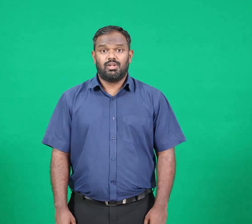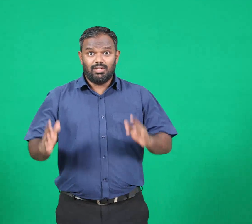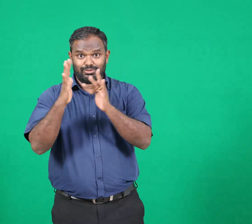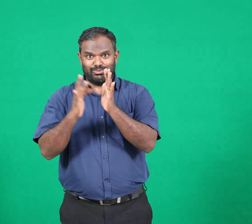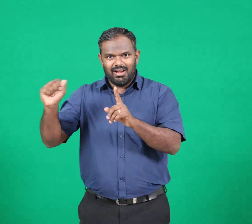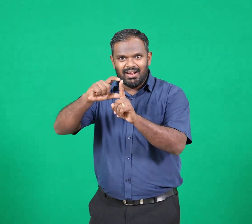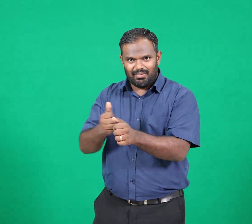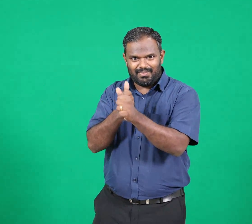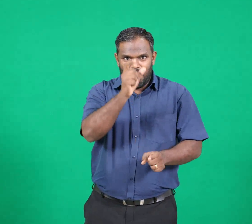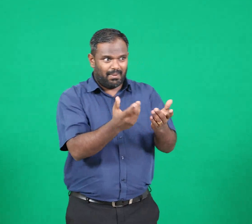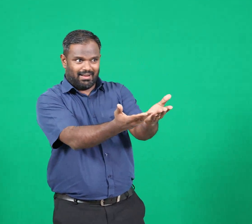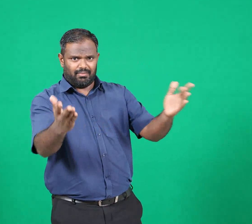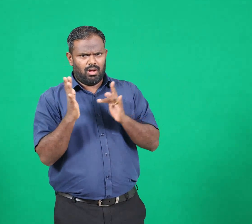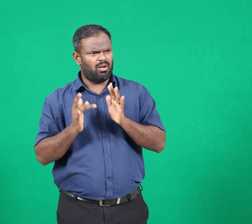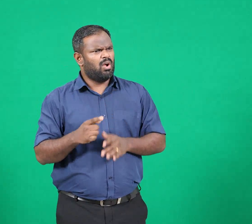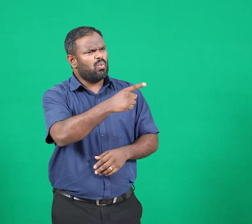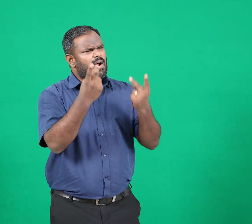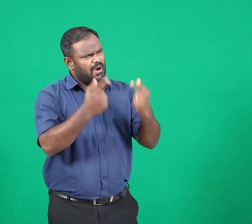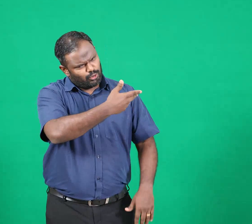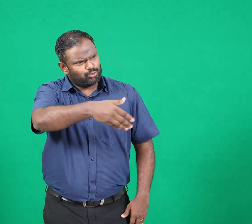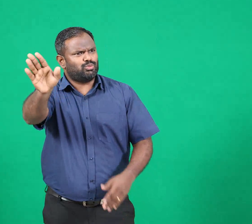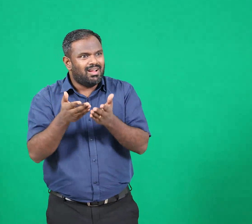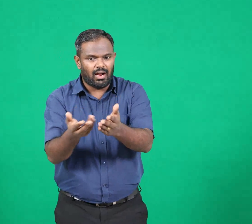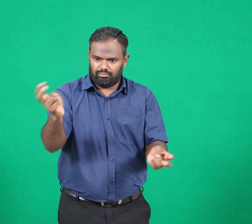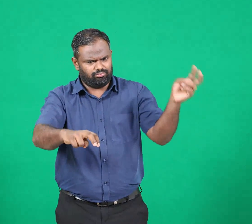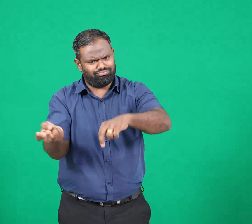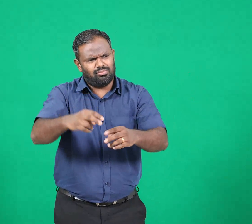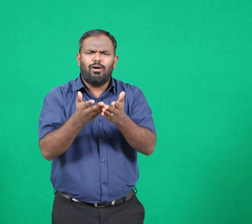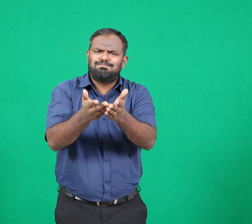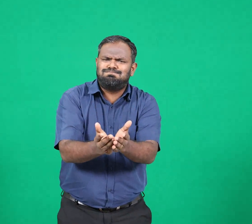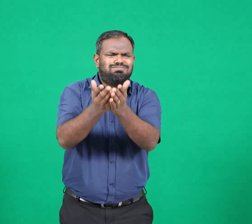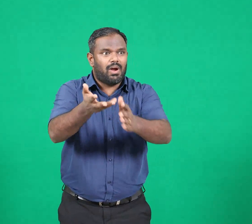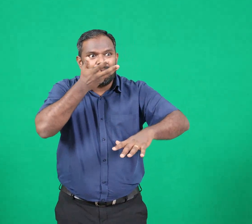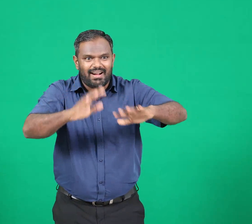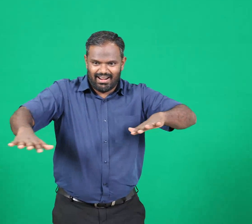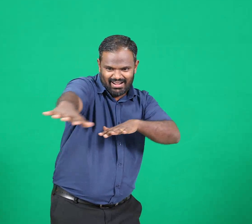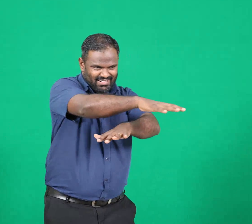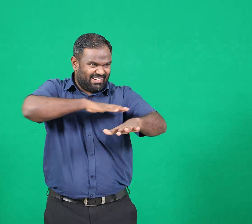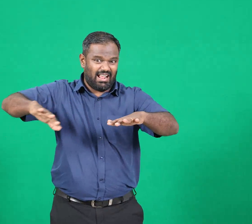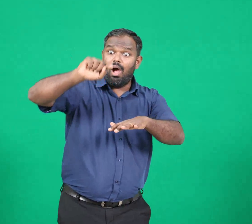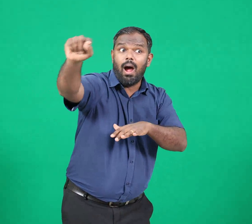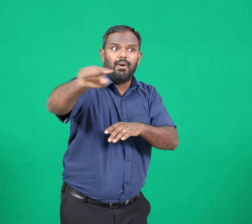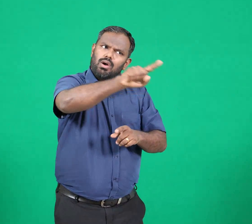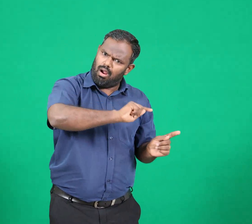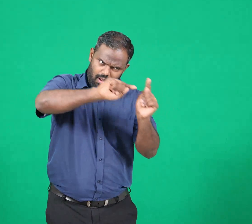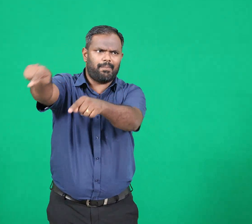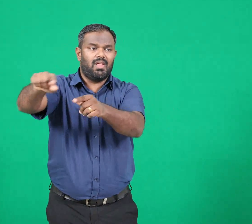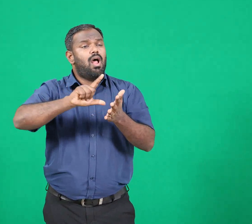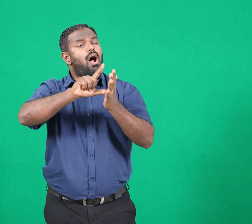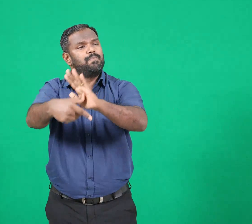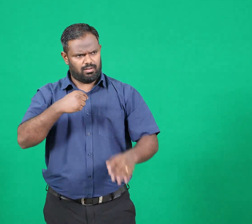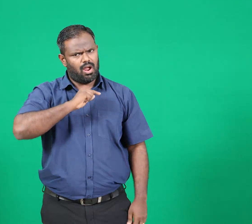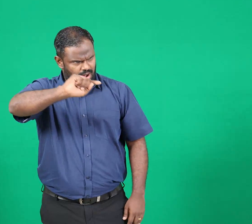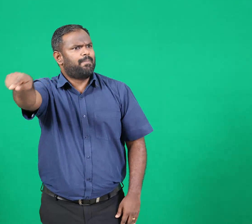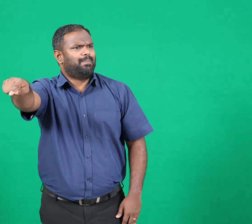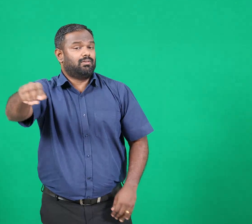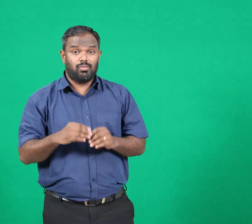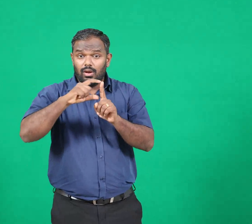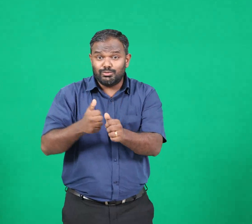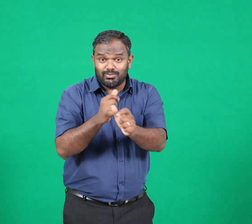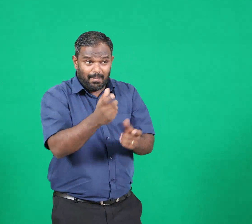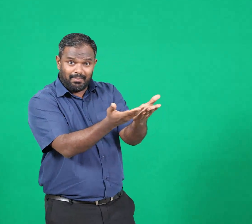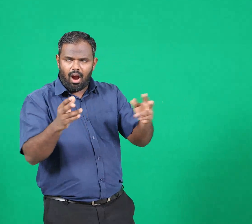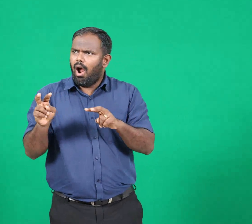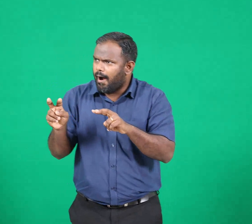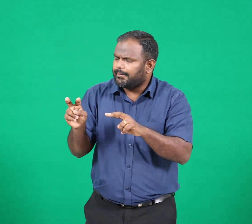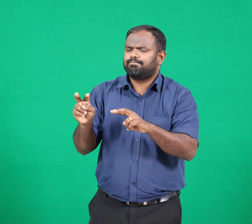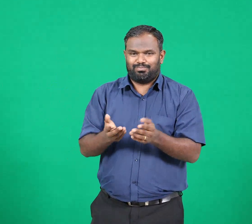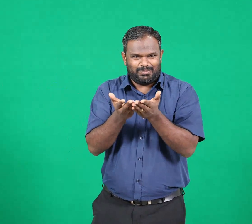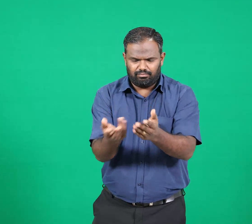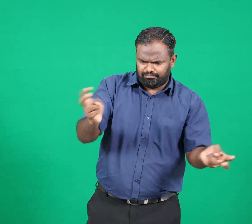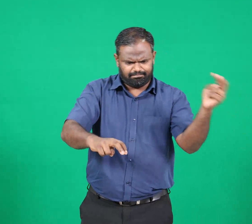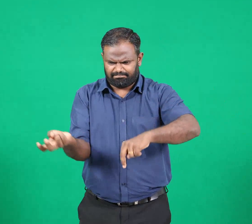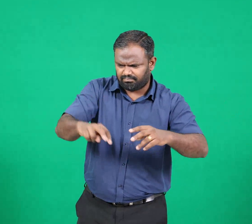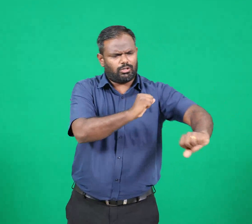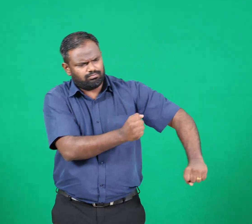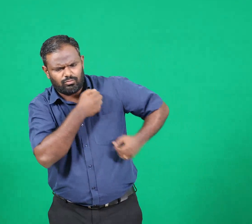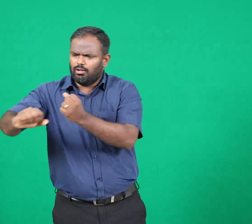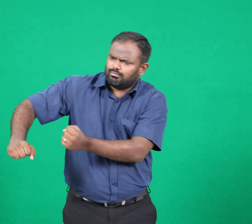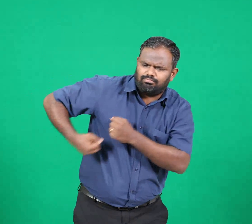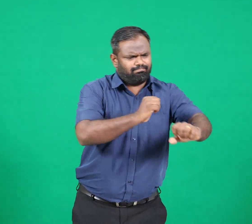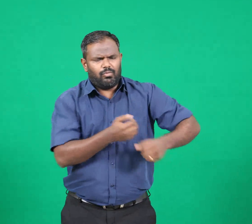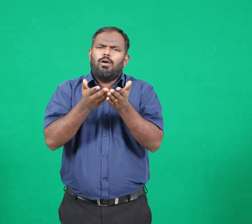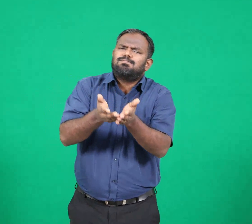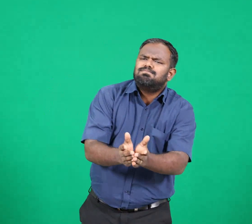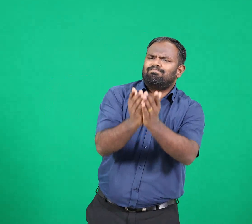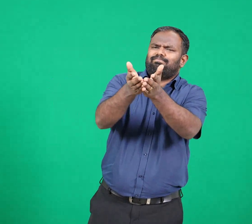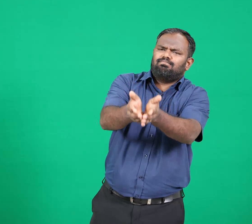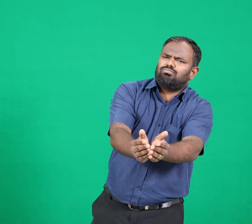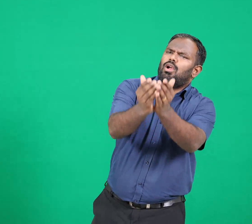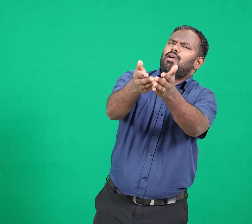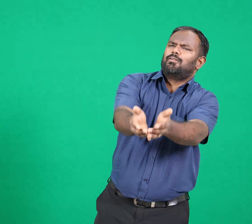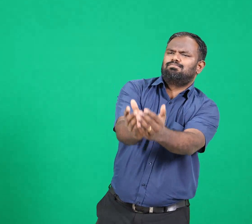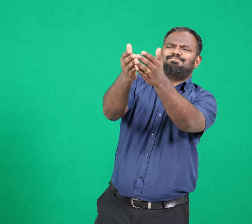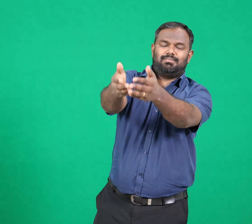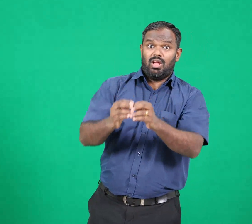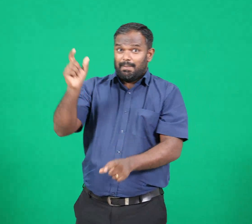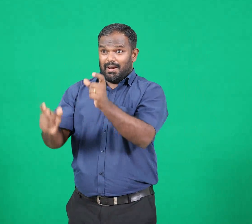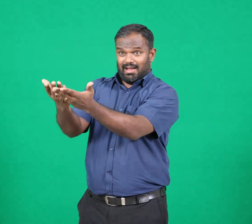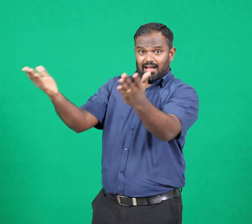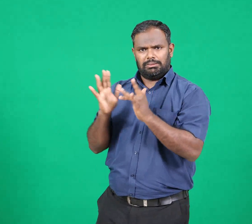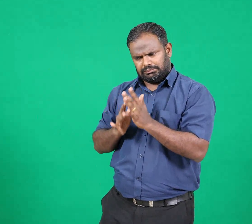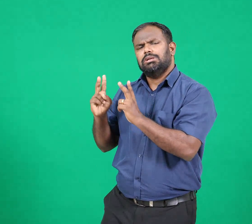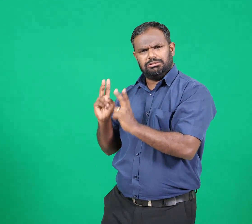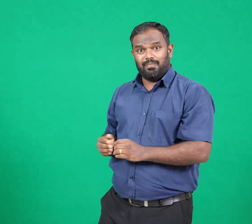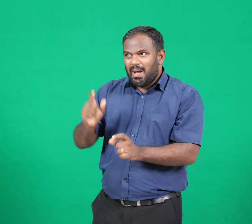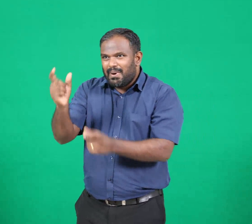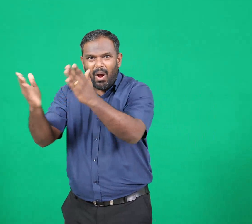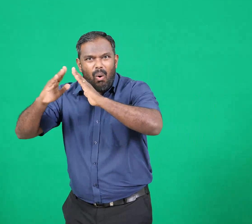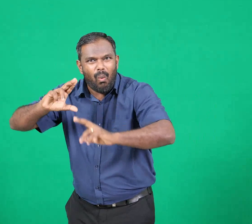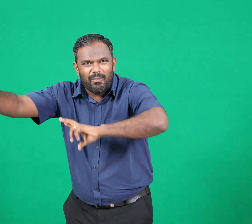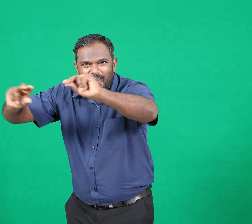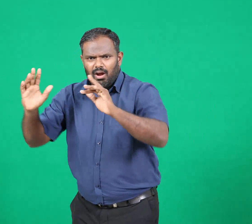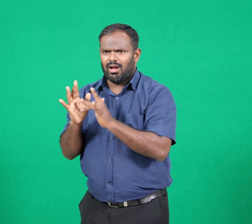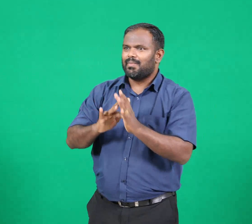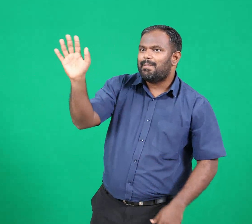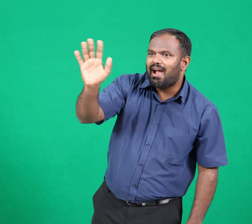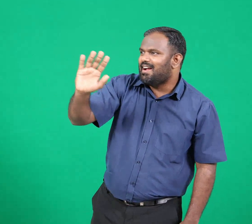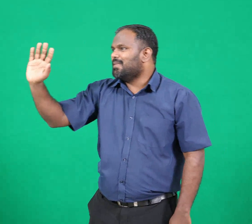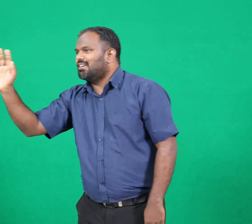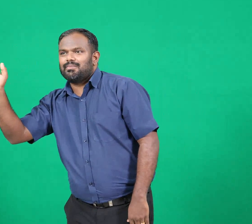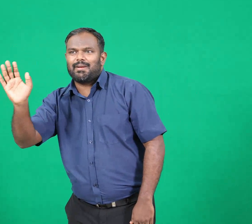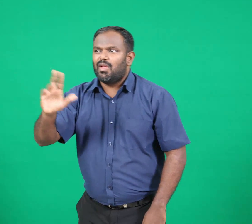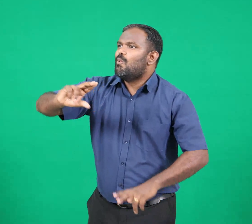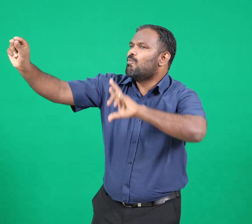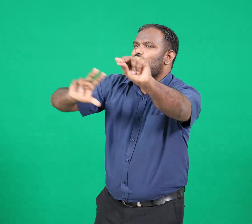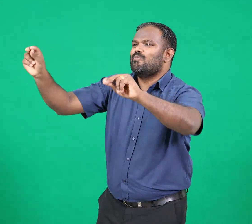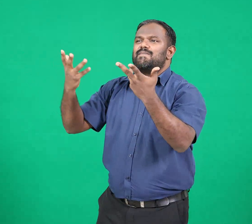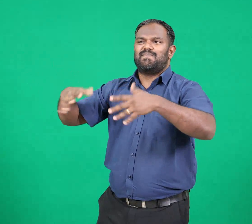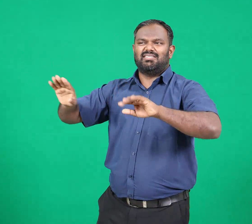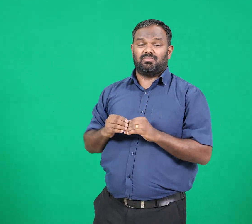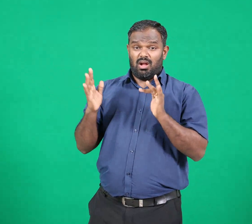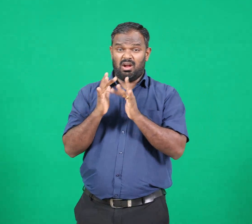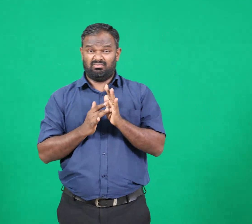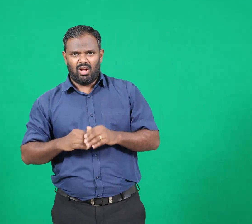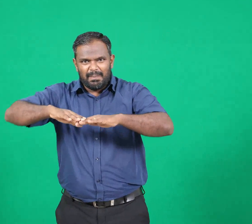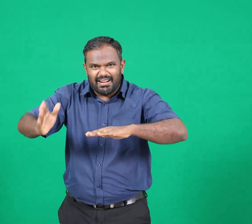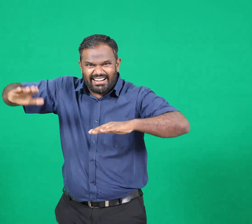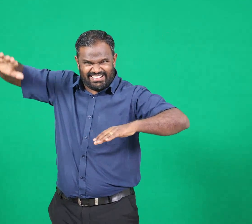Immediately Jesus made the disciples get into the boat and go on ahead of Him to the other side, while He dismissed the crowds. After He had sent them away, He went up on the mountain by Himself to pray.